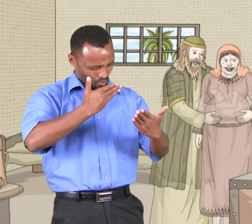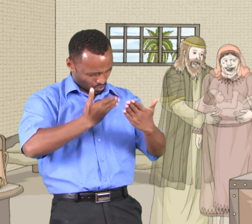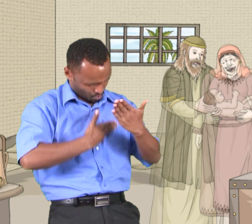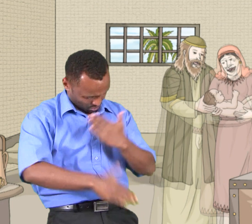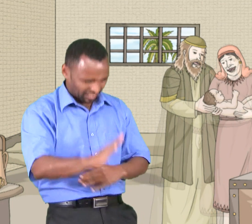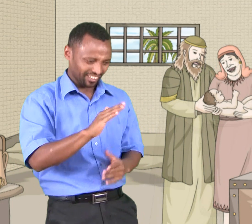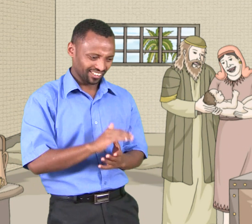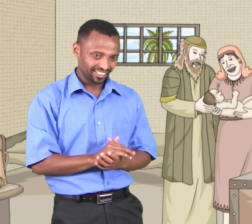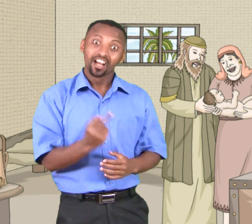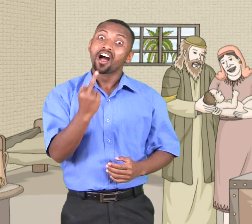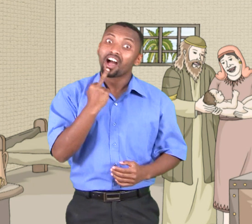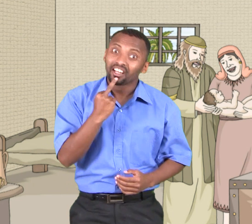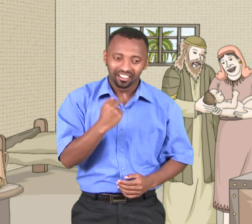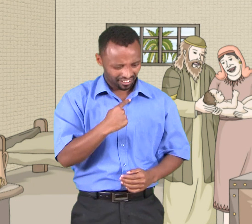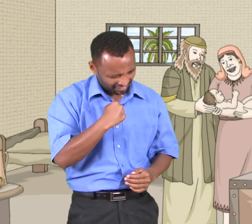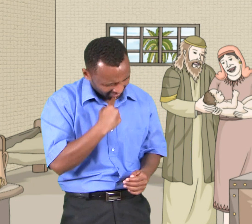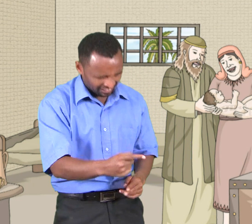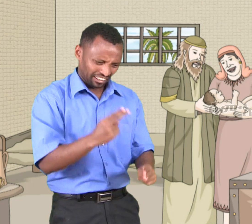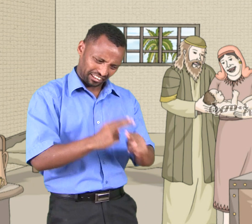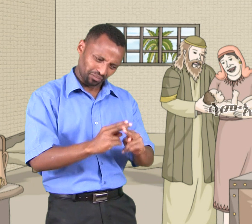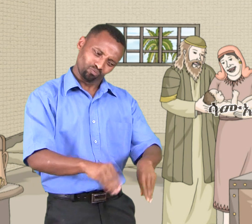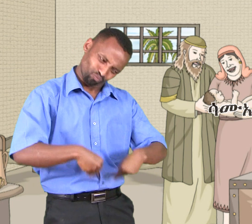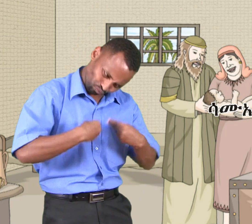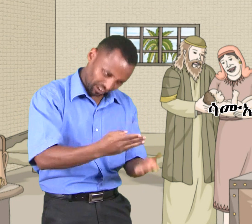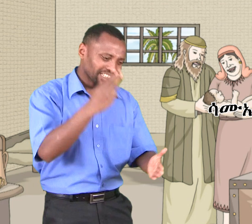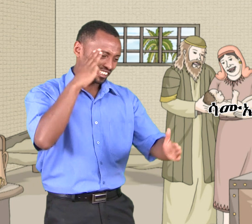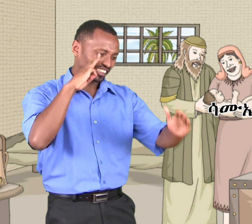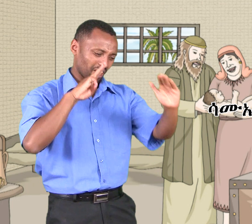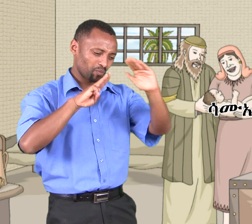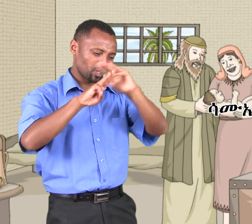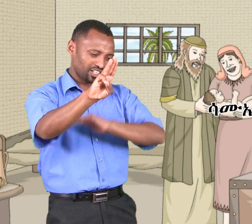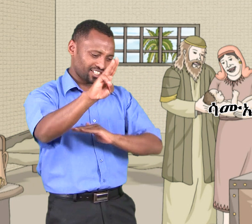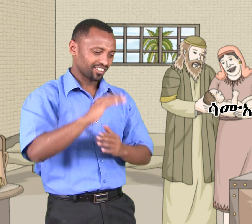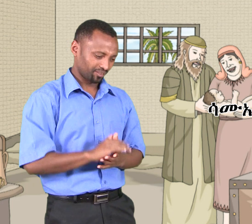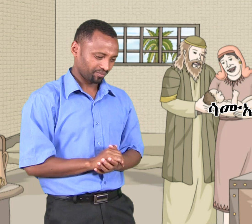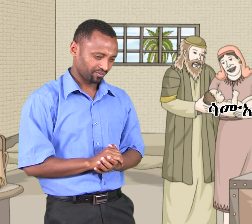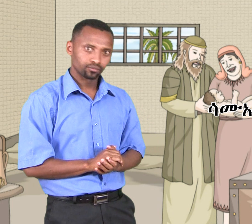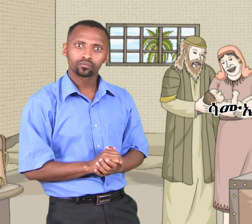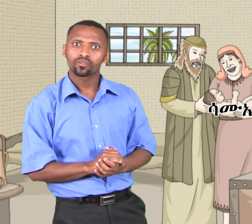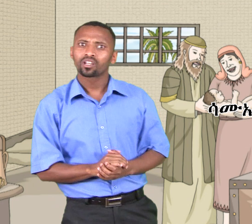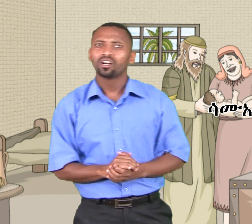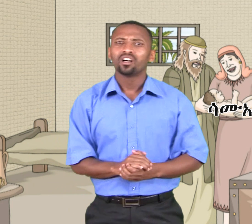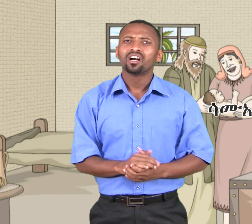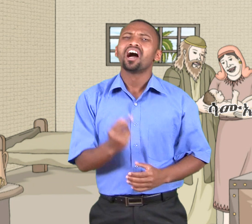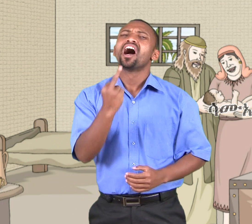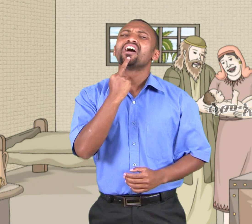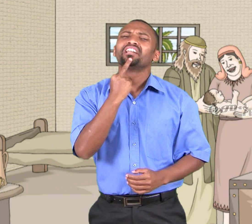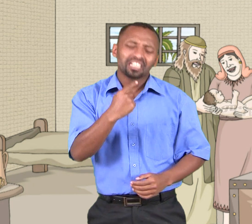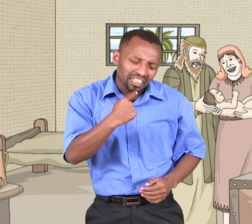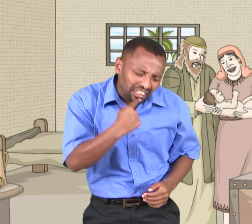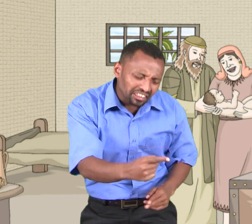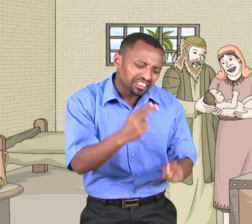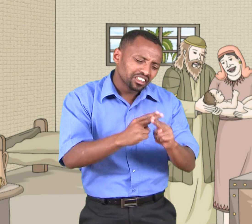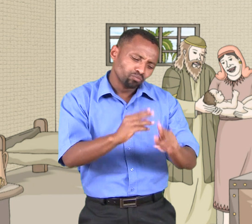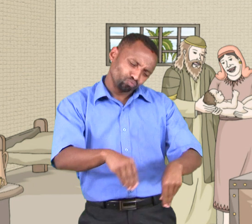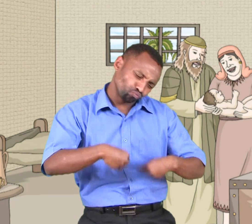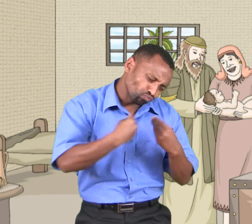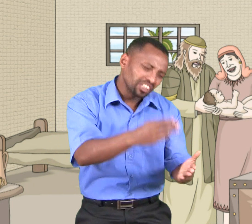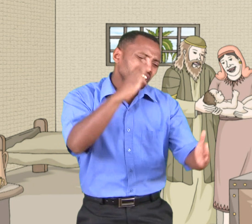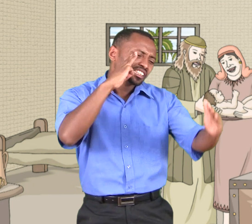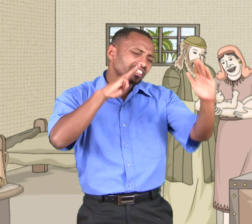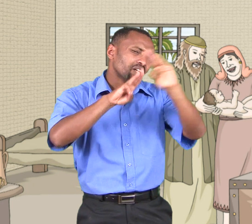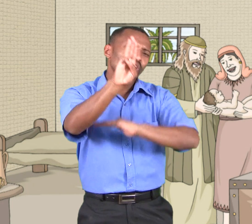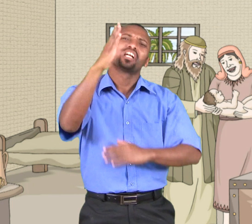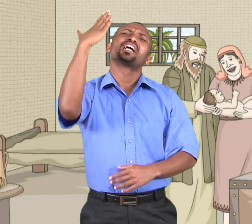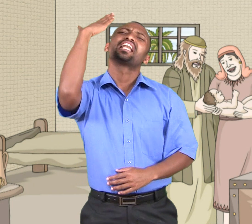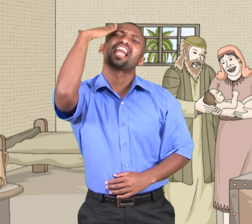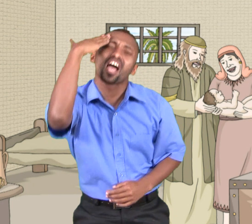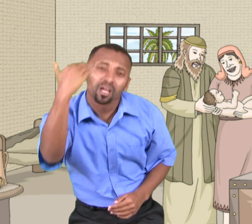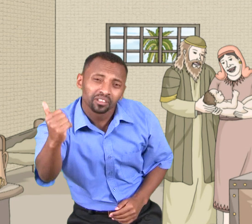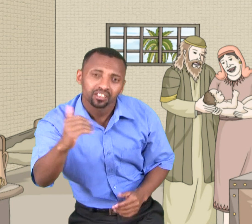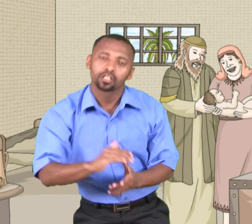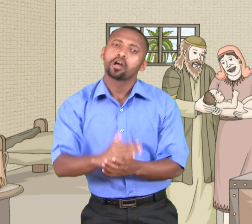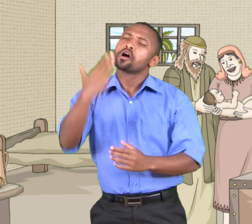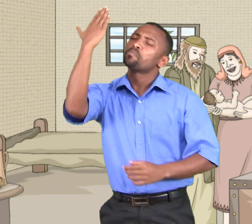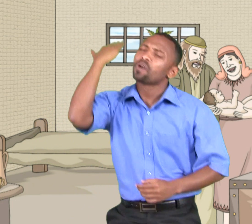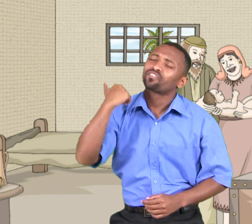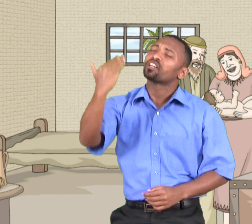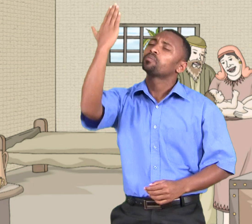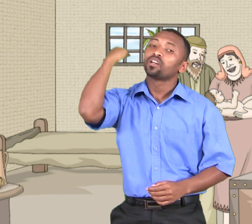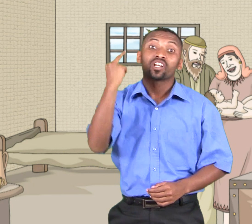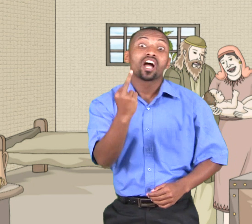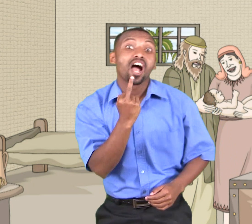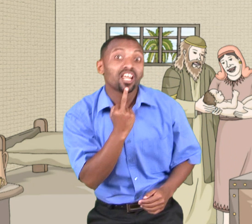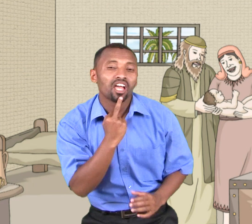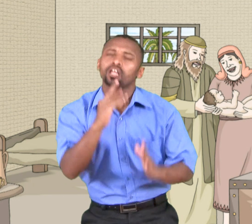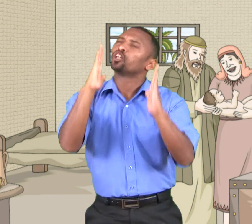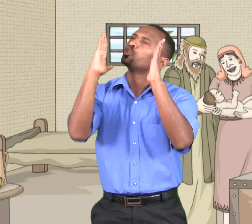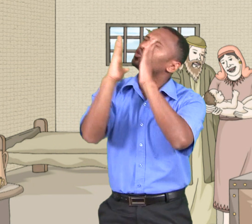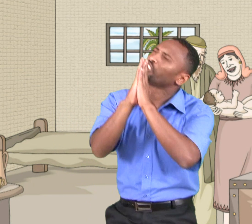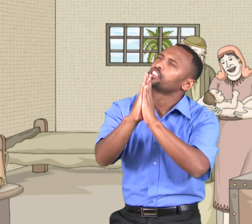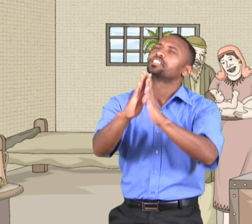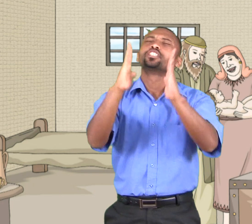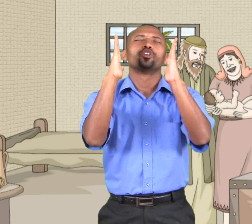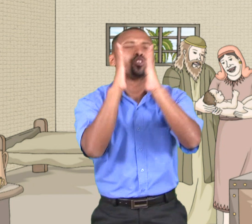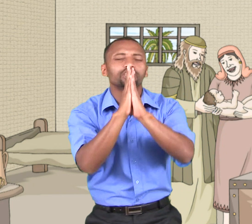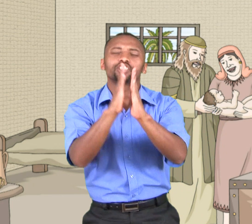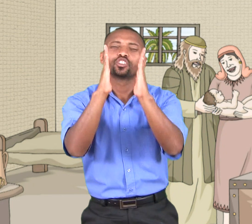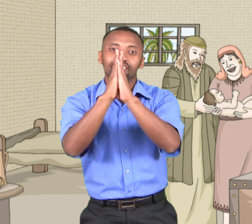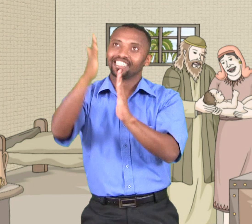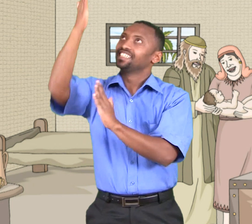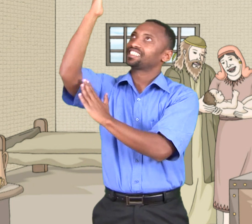She named him Samuel, saying, “Because I have asked for him from the LORD.”